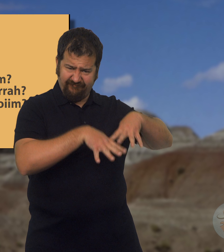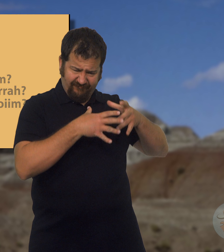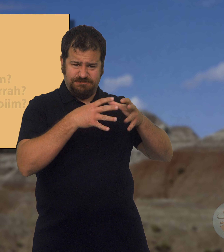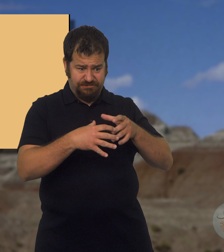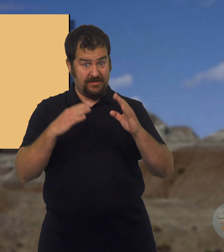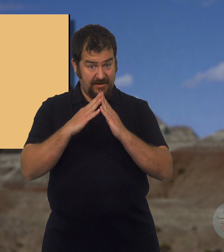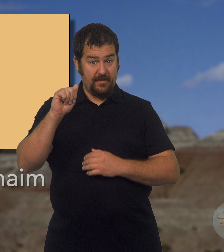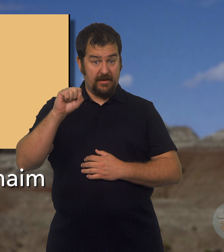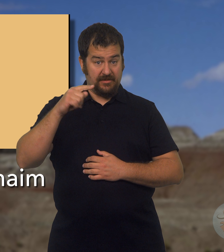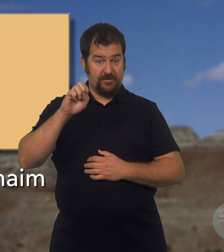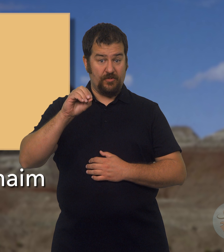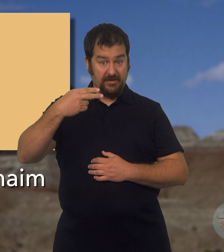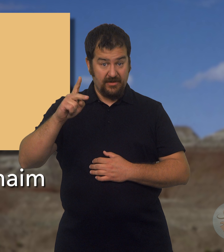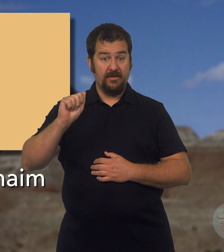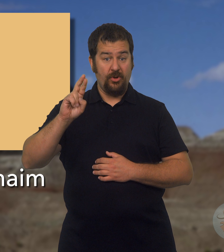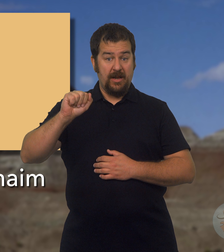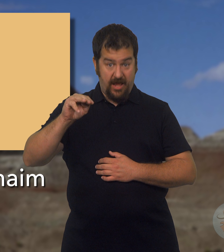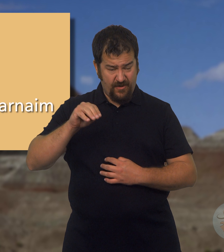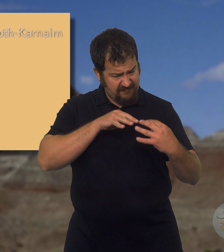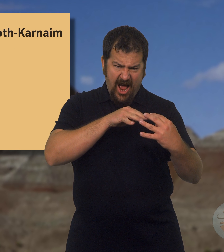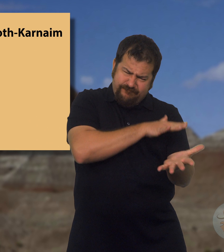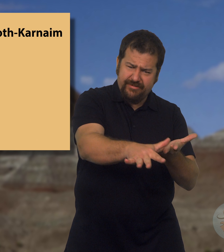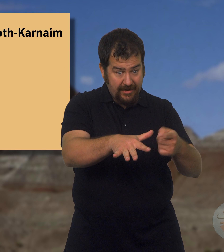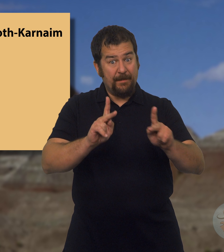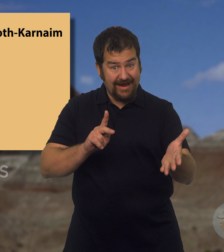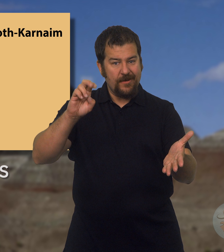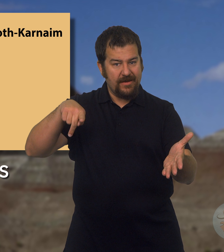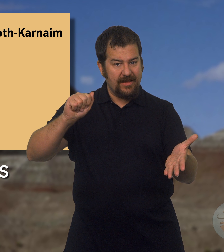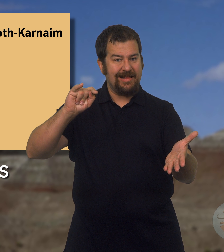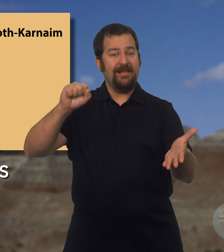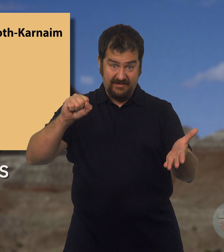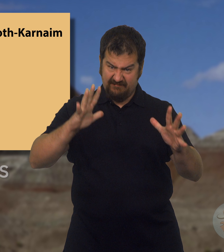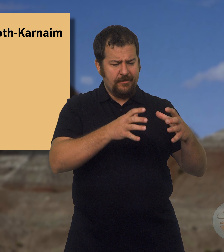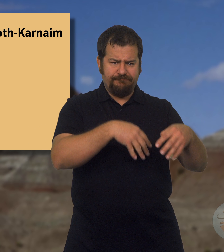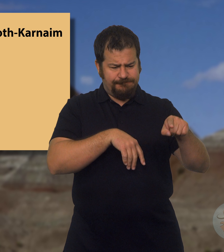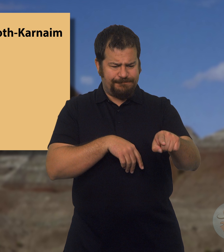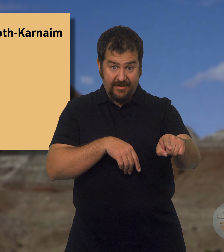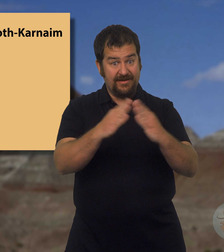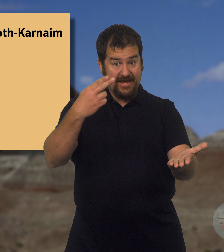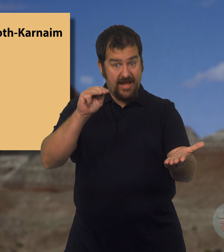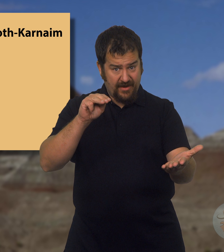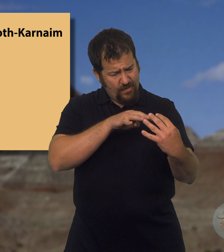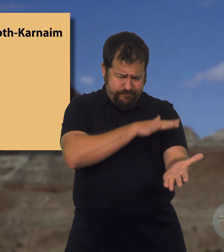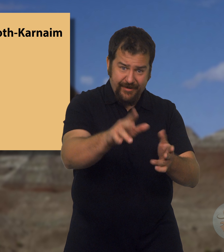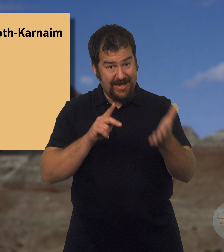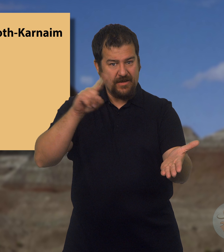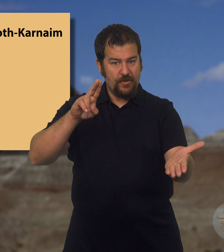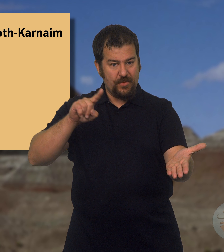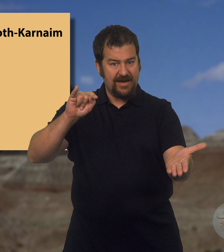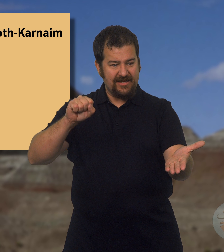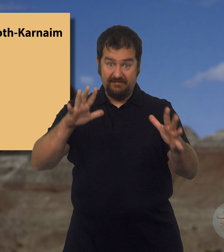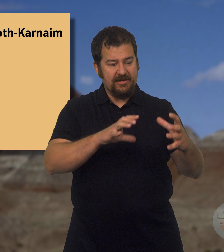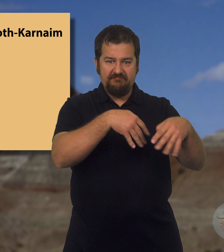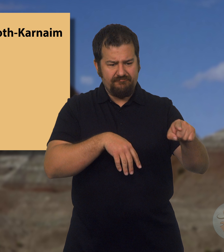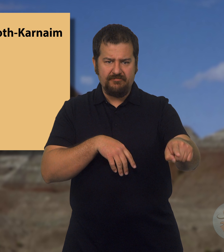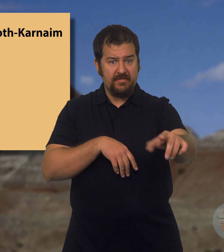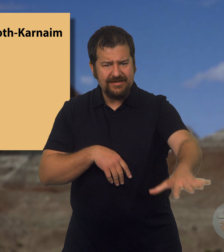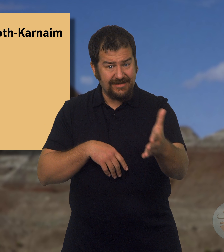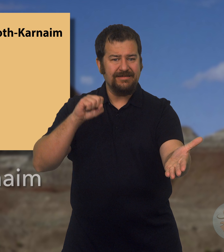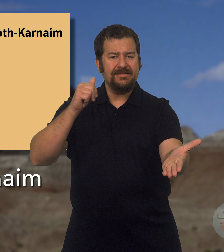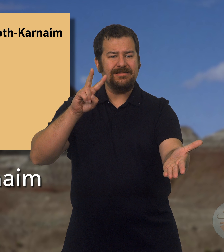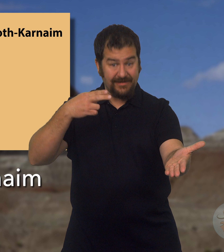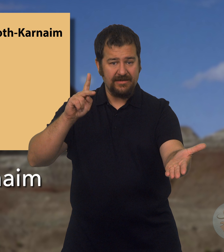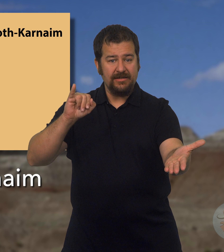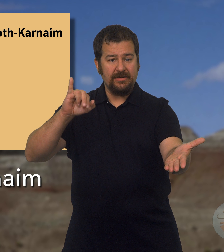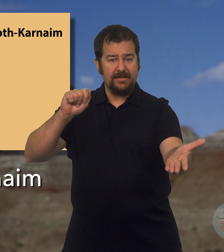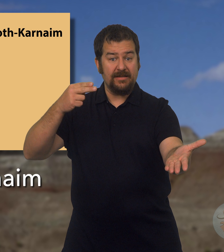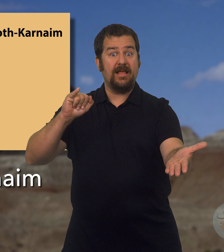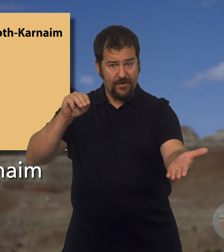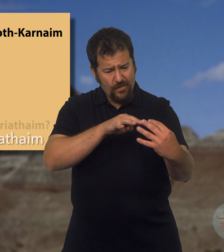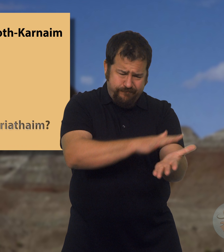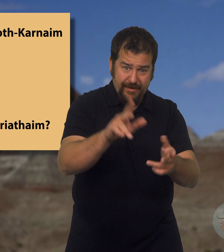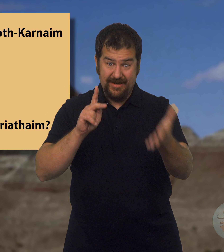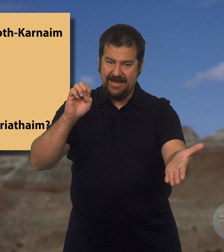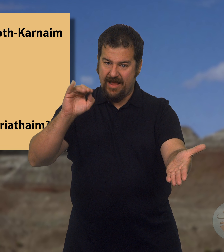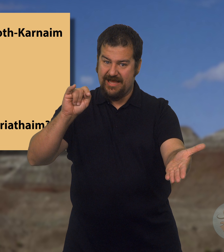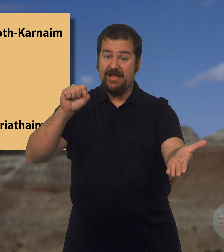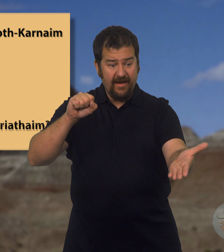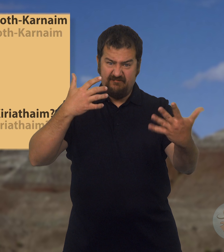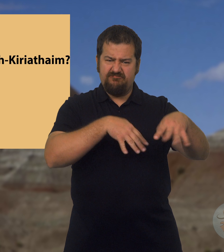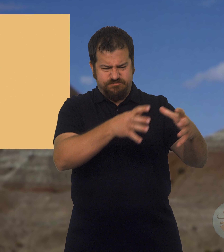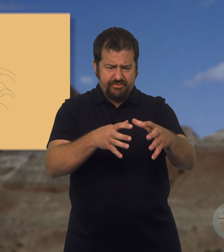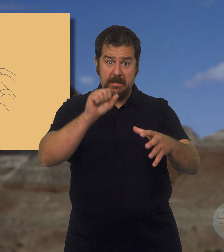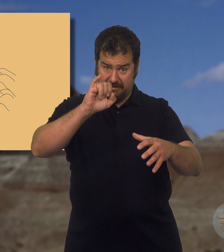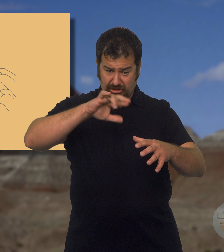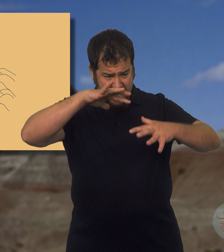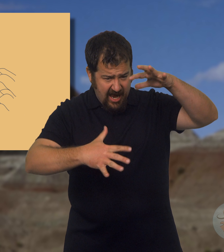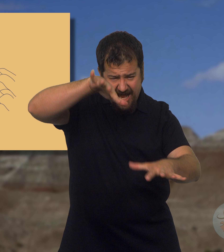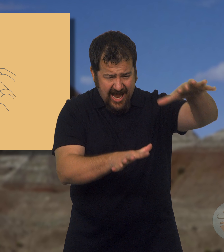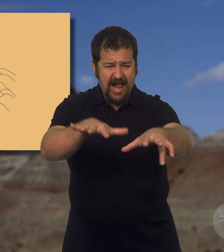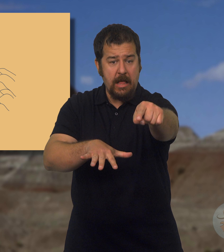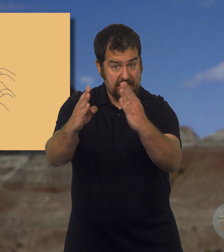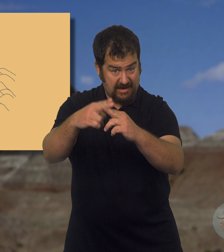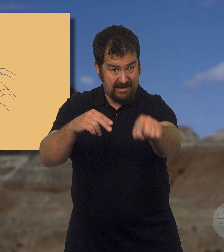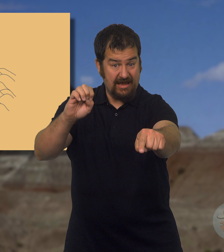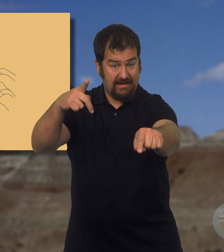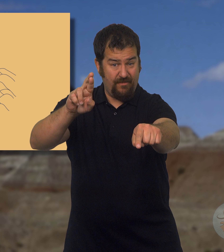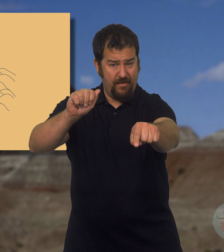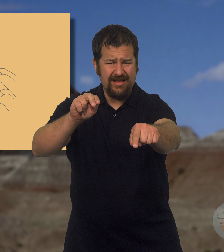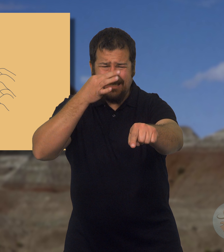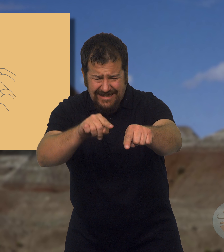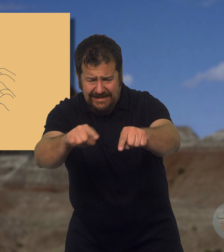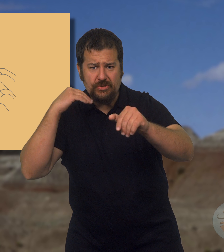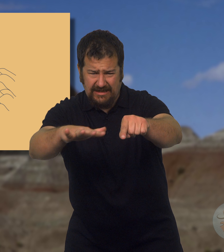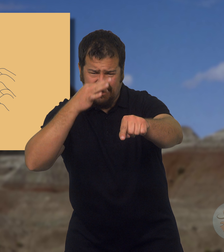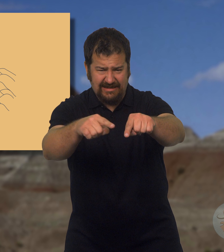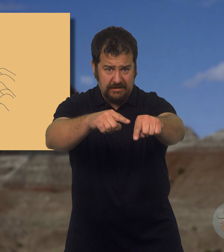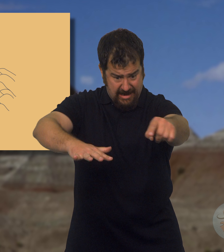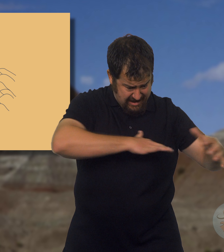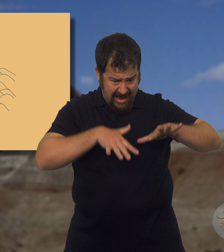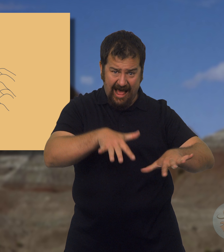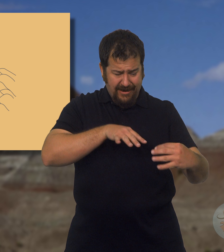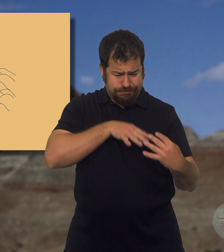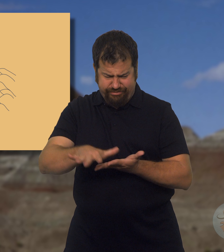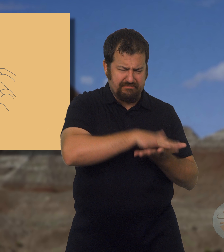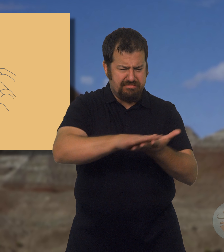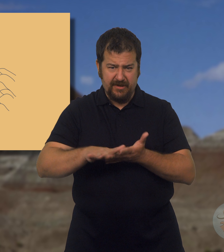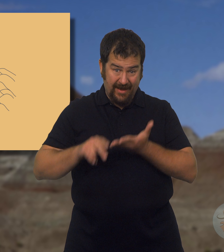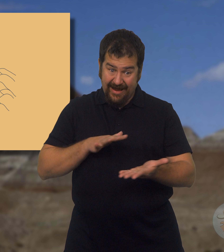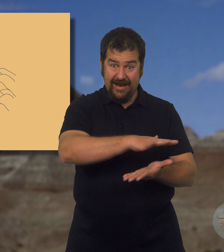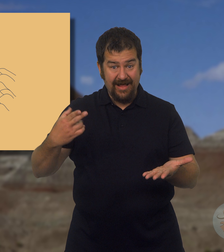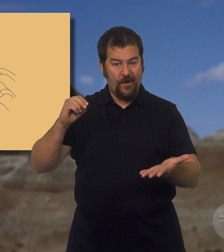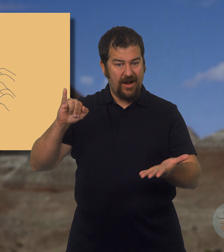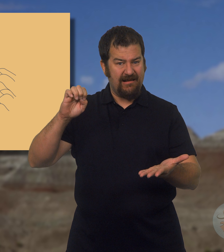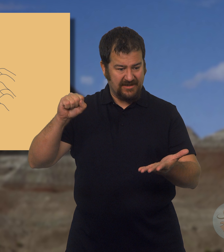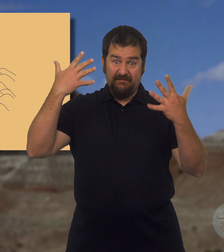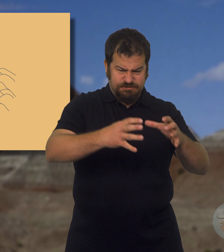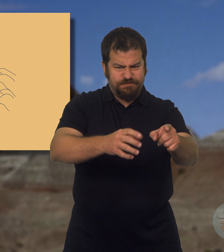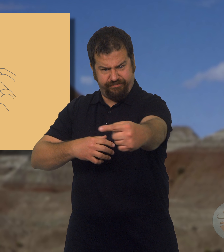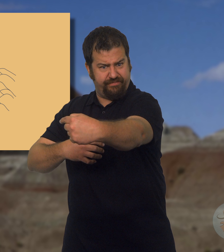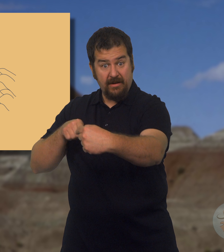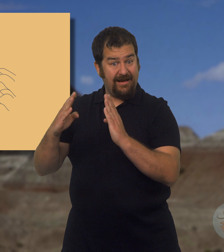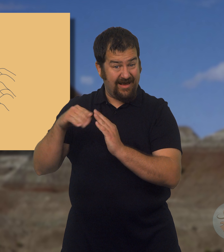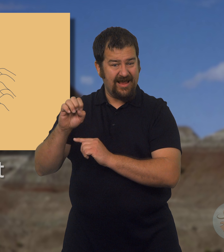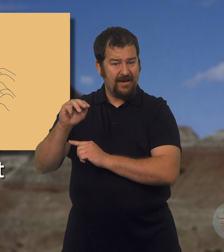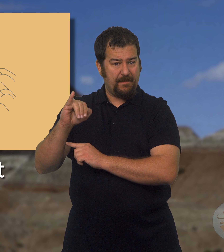In the fourteenth year, Chedorlaomer and the kings allied with him went out and defeated the Rephaites in Ashteroth-karnaim, the Zuzites in Ham, the Emites in Shaveh-kiriathaim, and the Horites in the area of Mount Seir, as far as El-paran, which is near the desert.